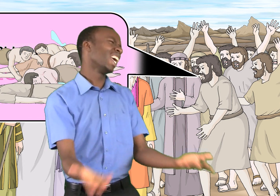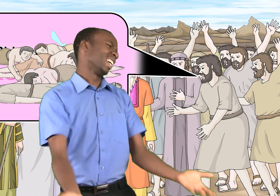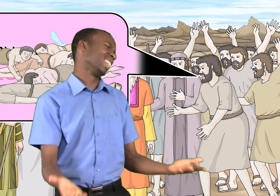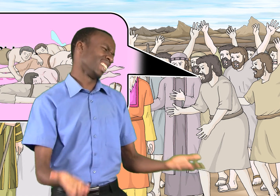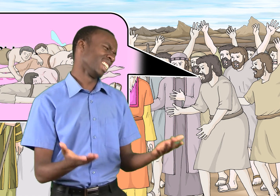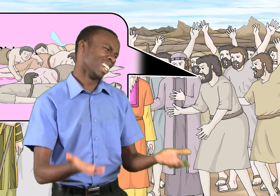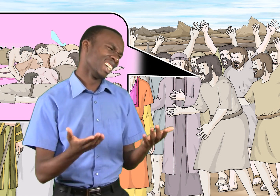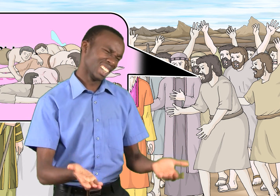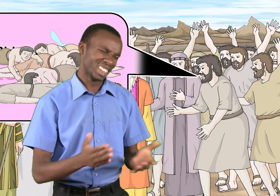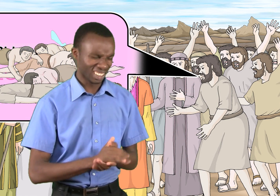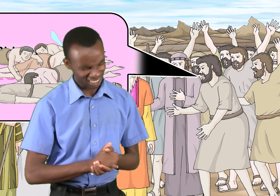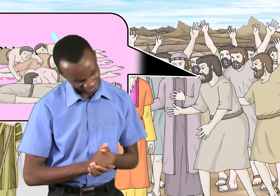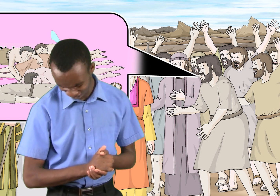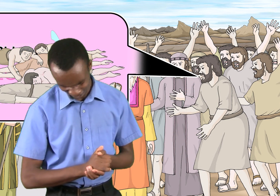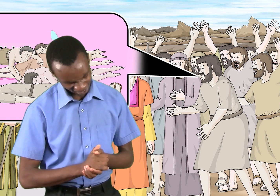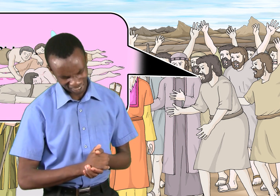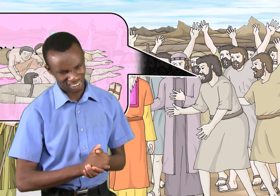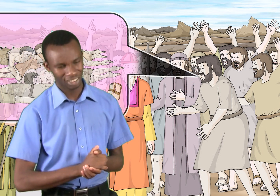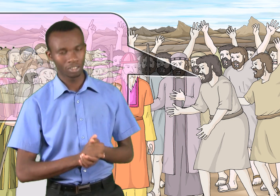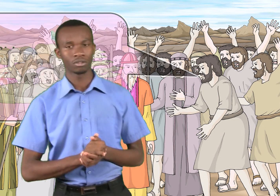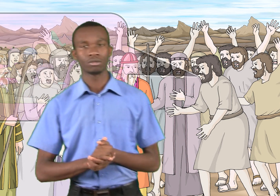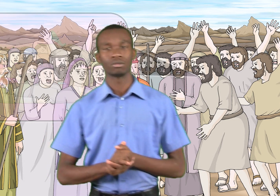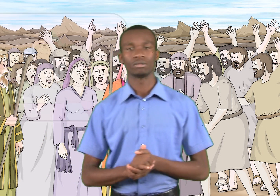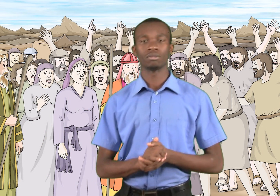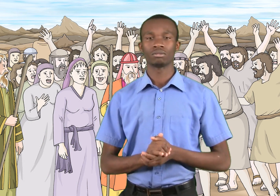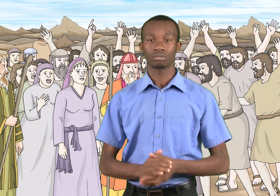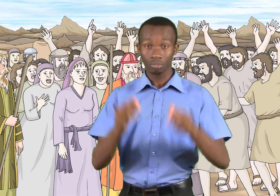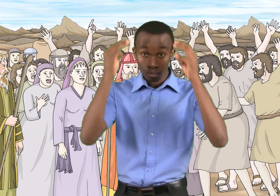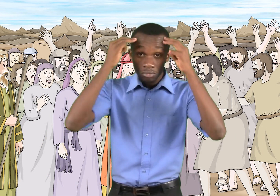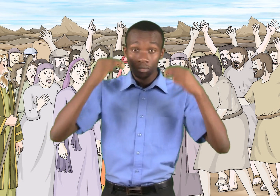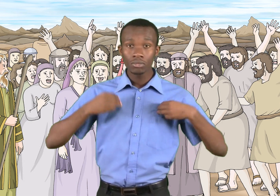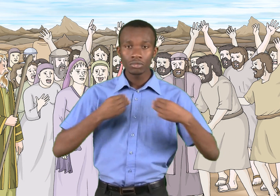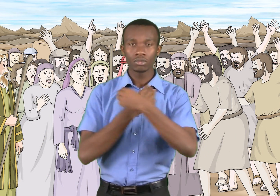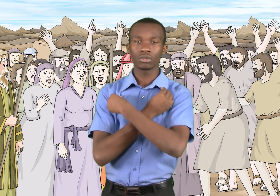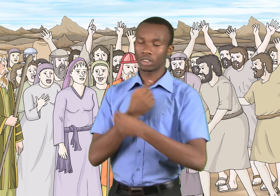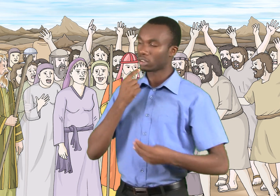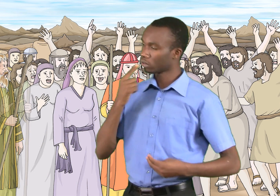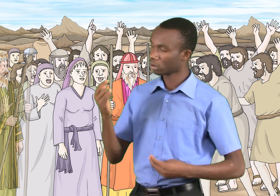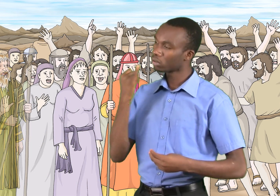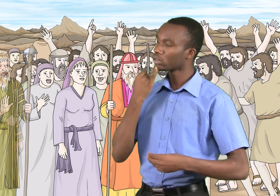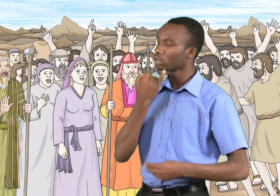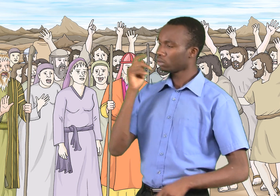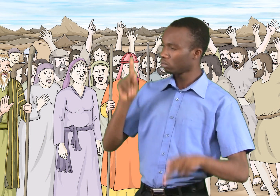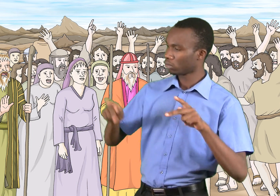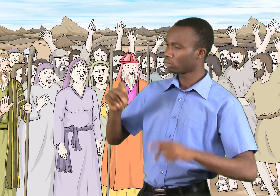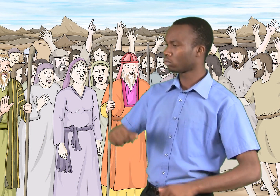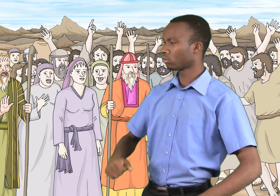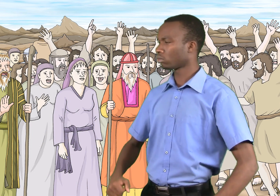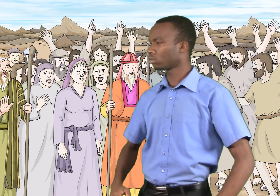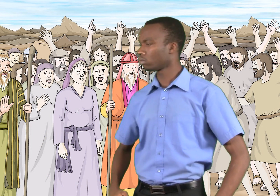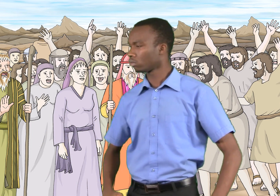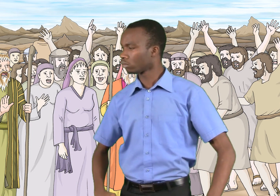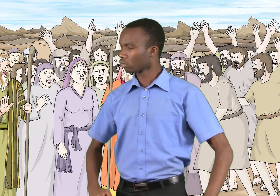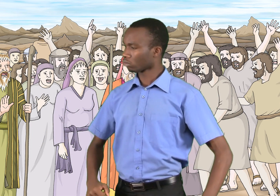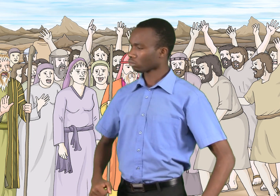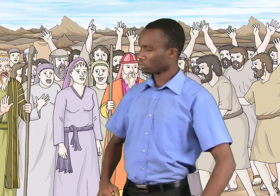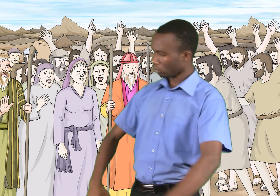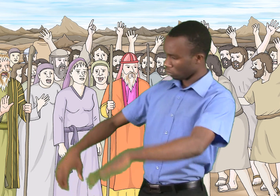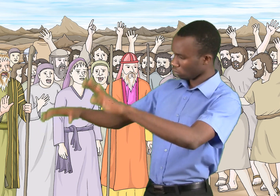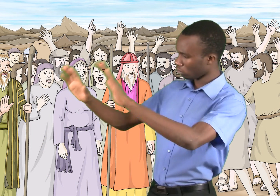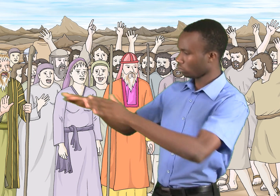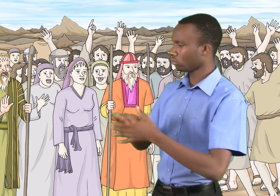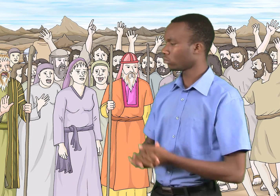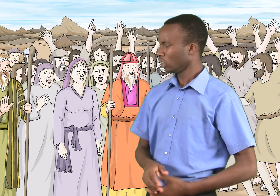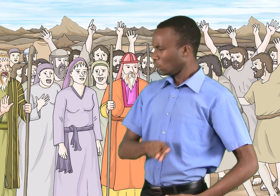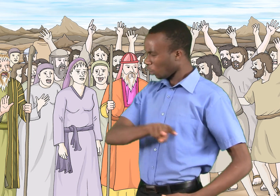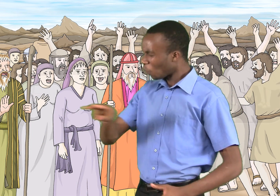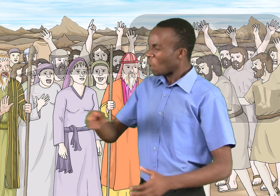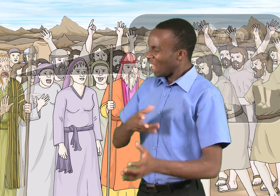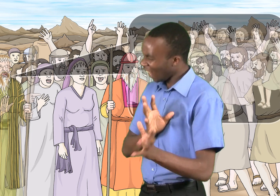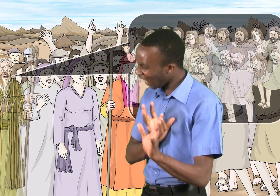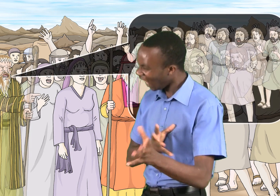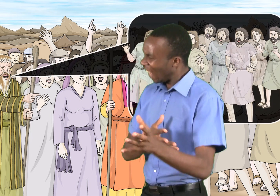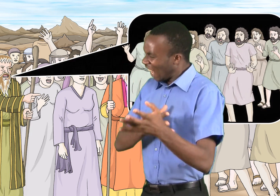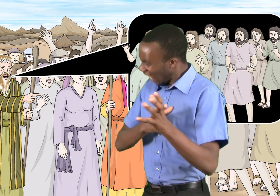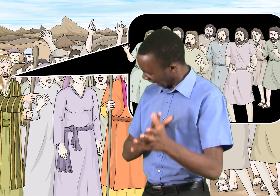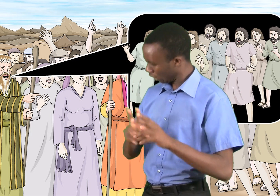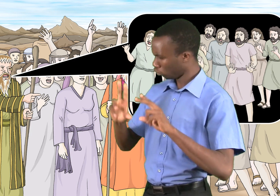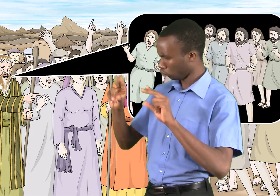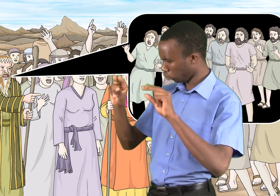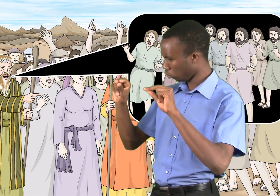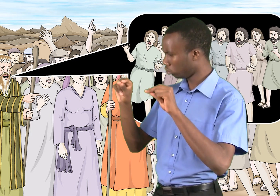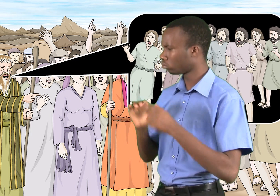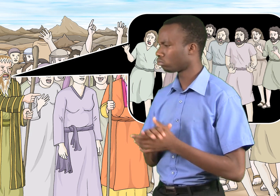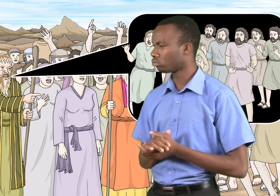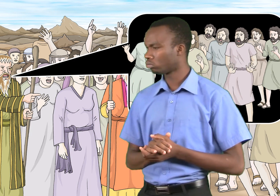But Moses told the people, “Do not be afraid.